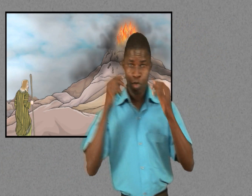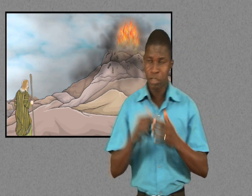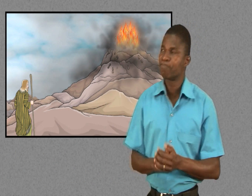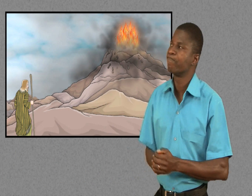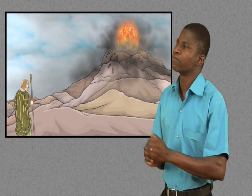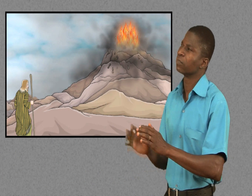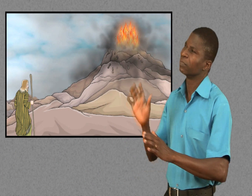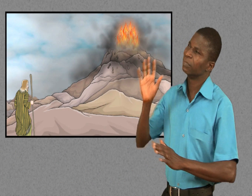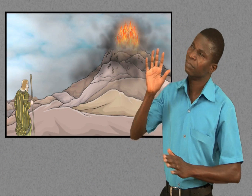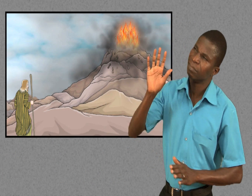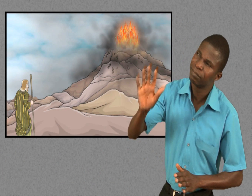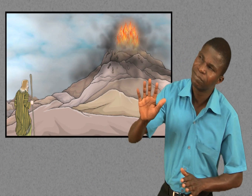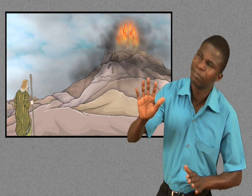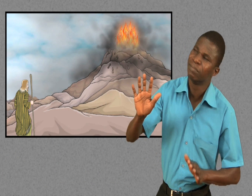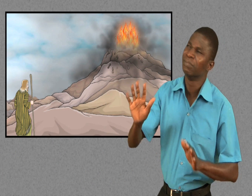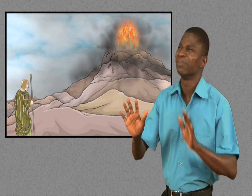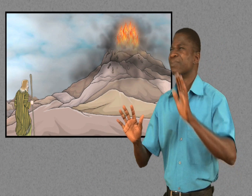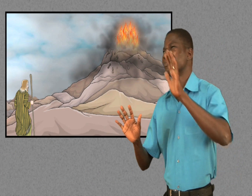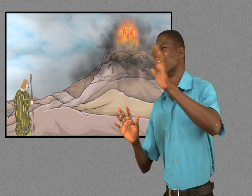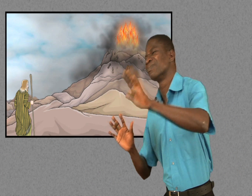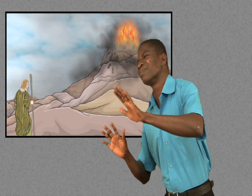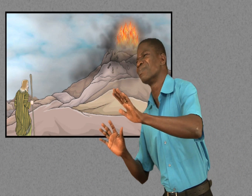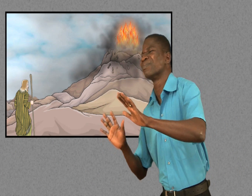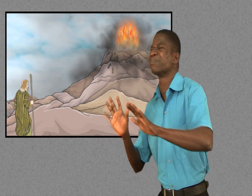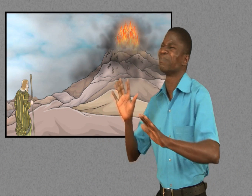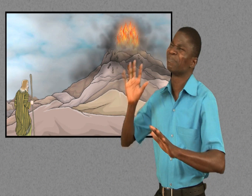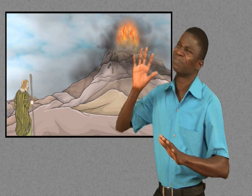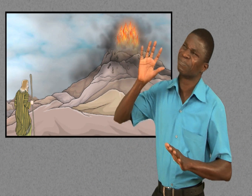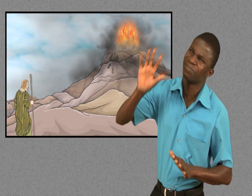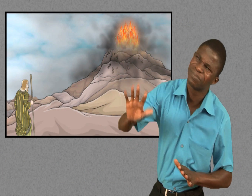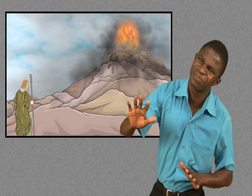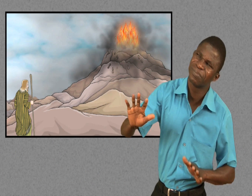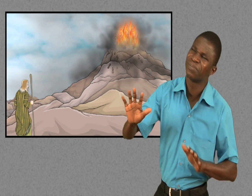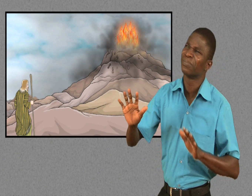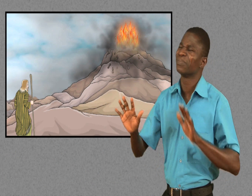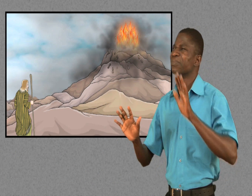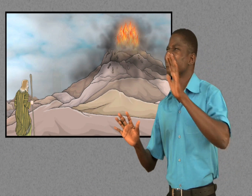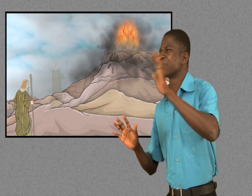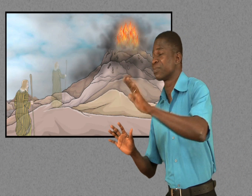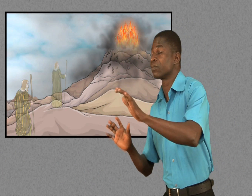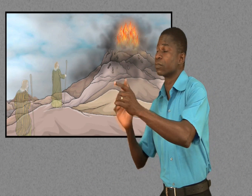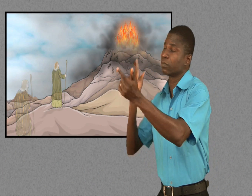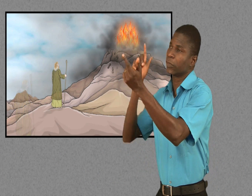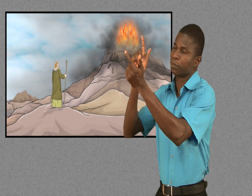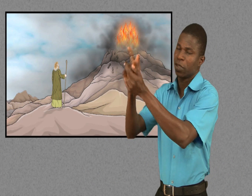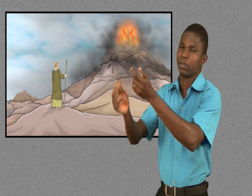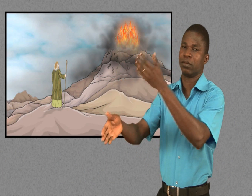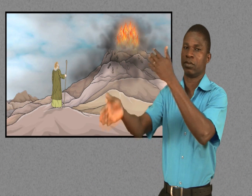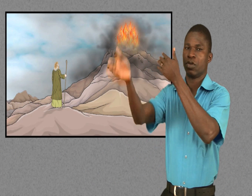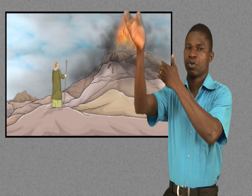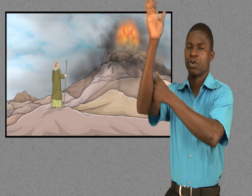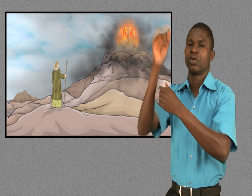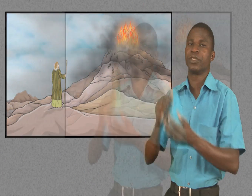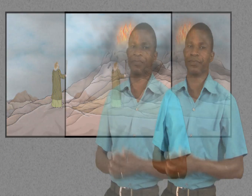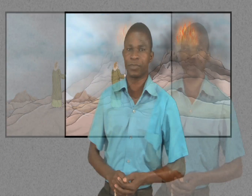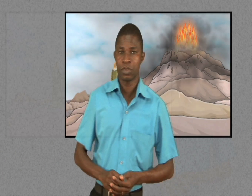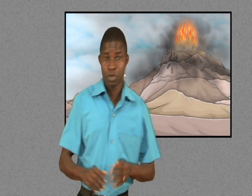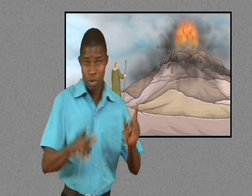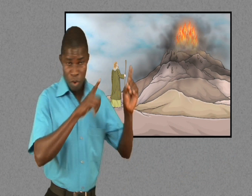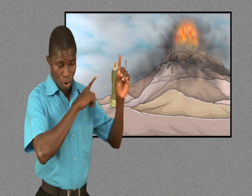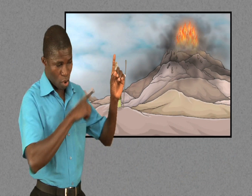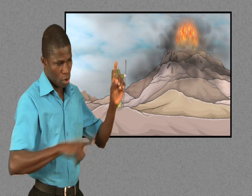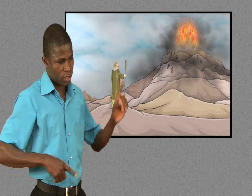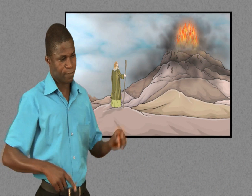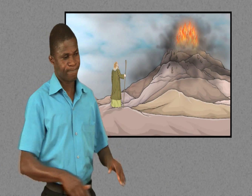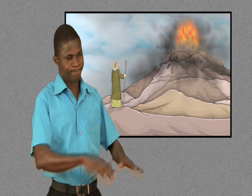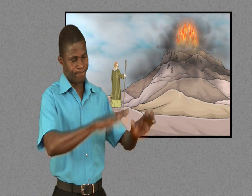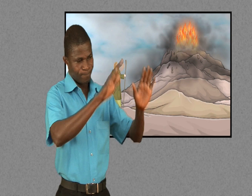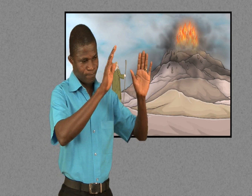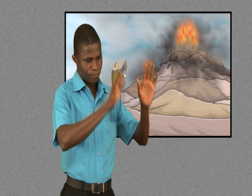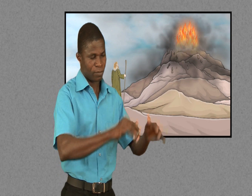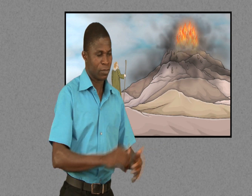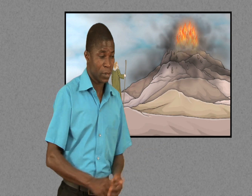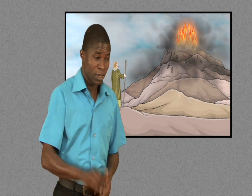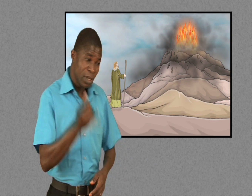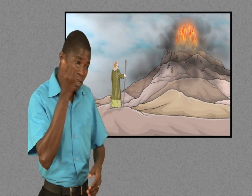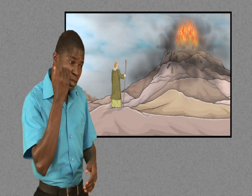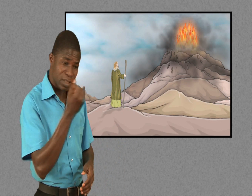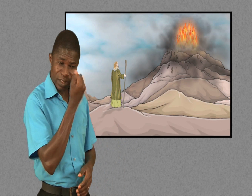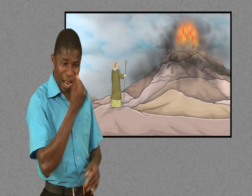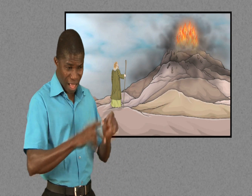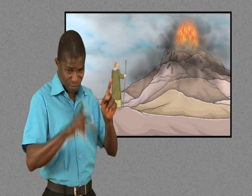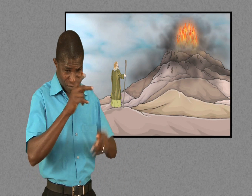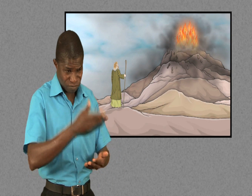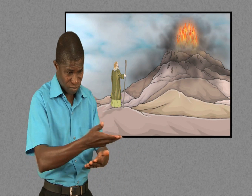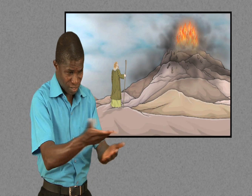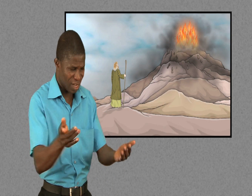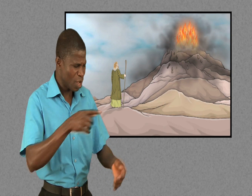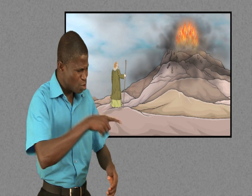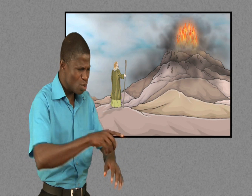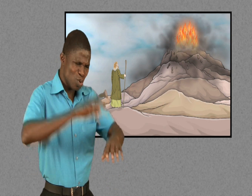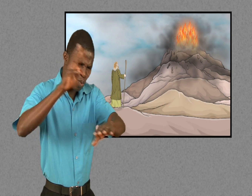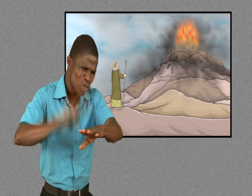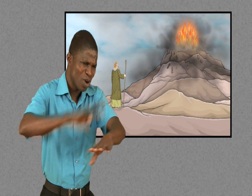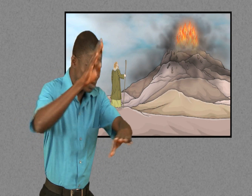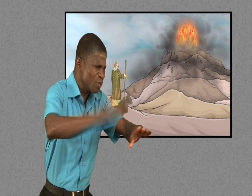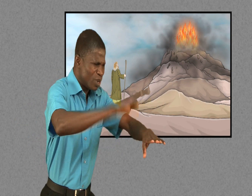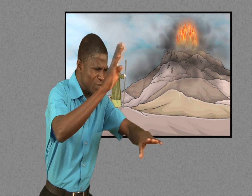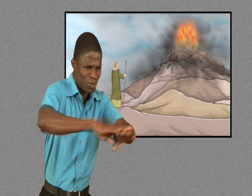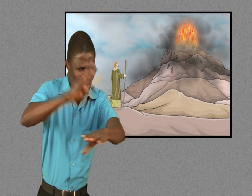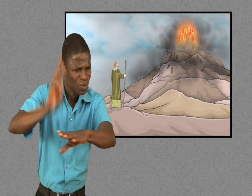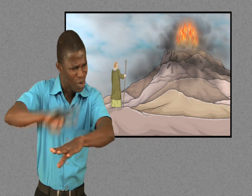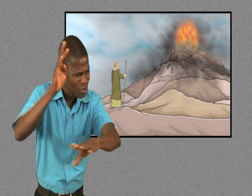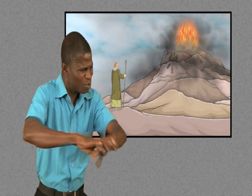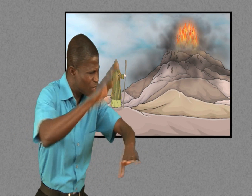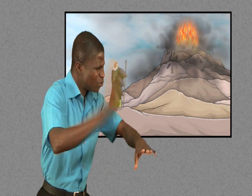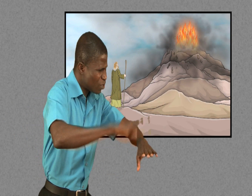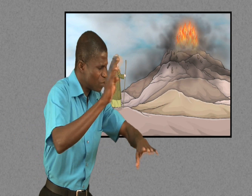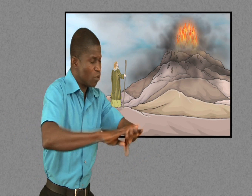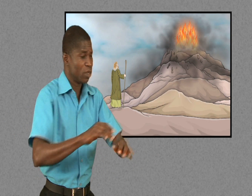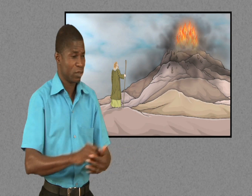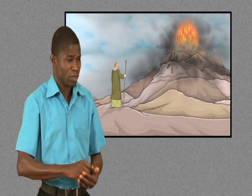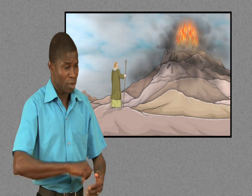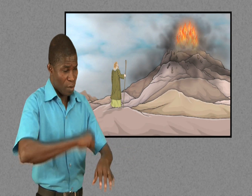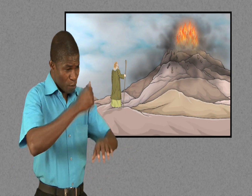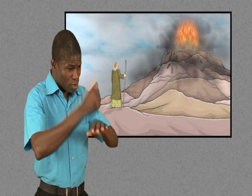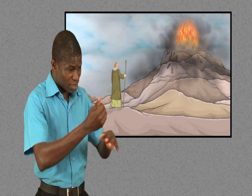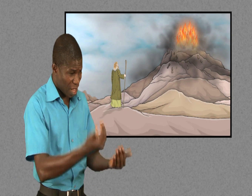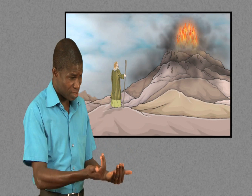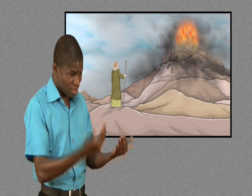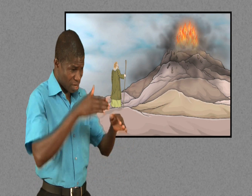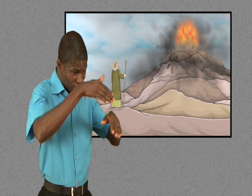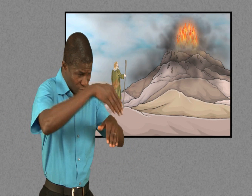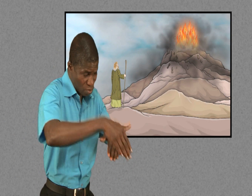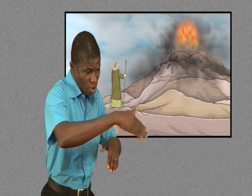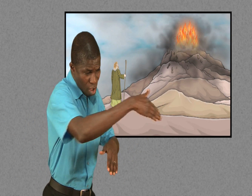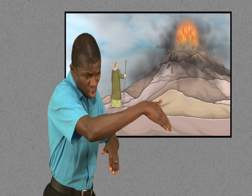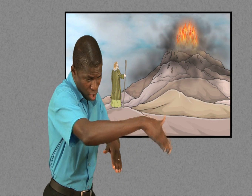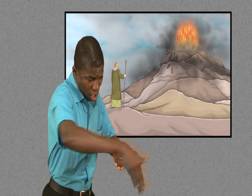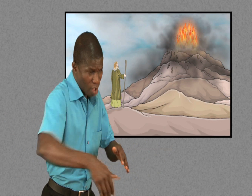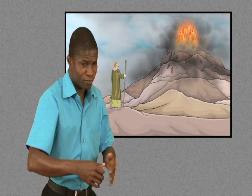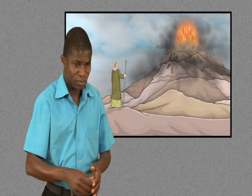The LORD descended to the top of Mount Sinai and called Moses to the summit.